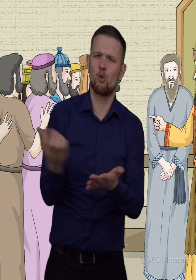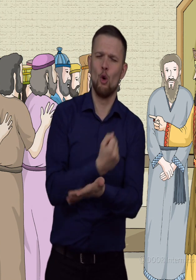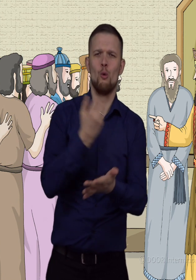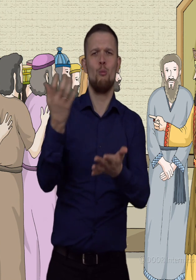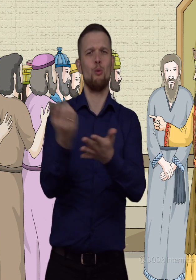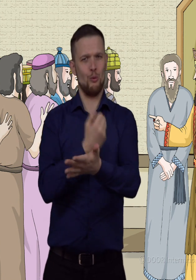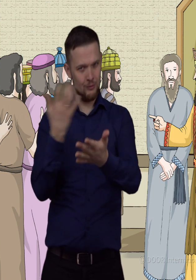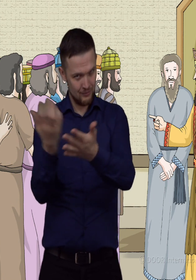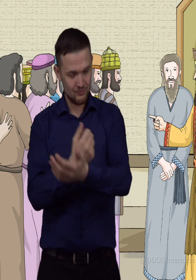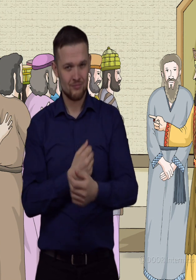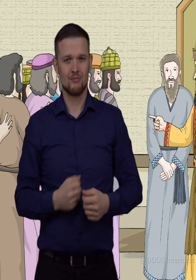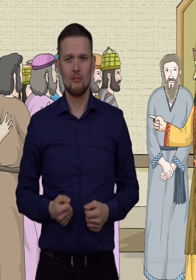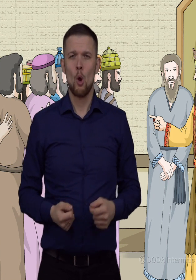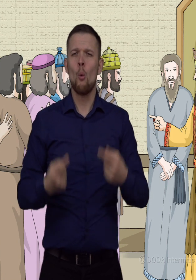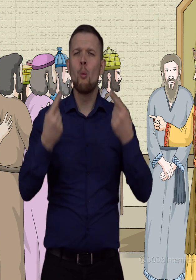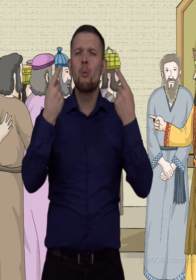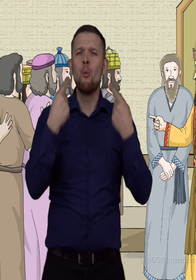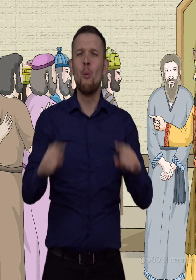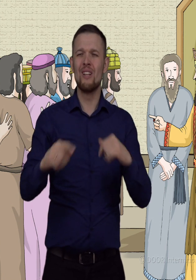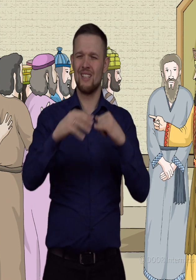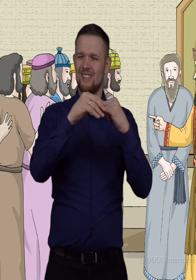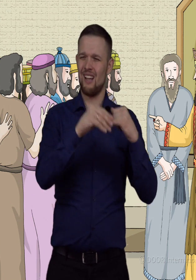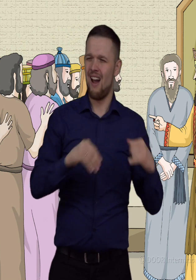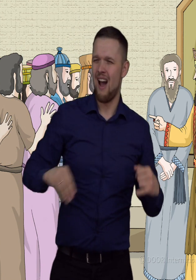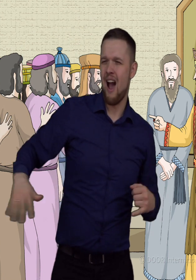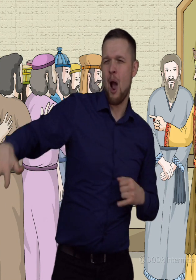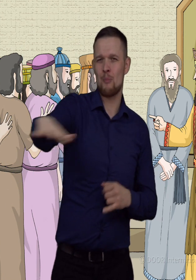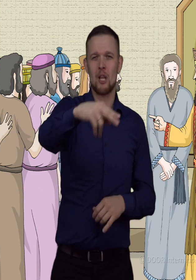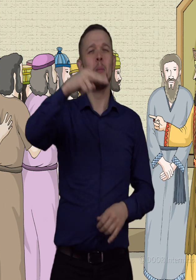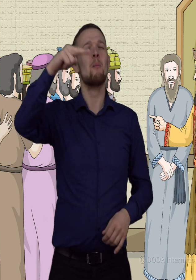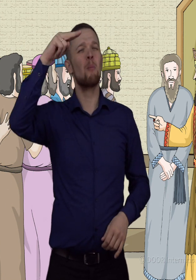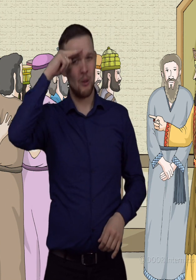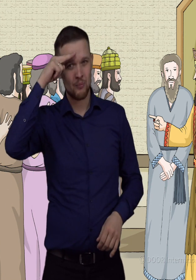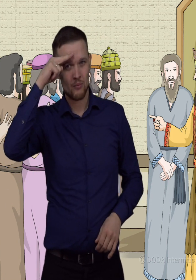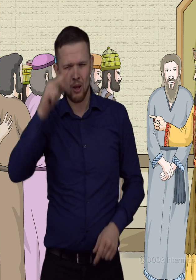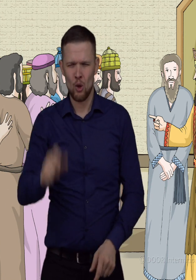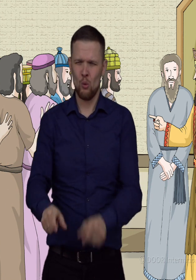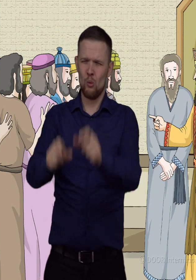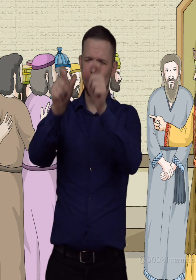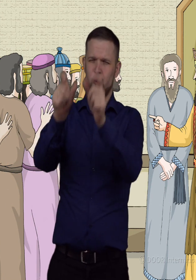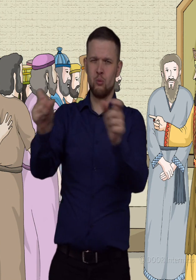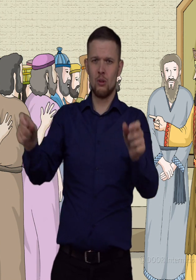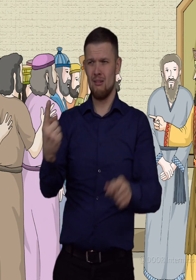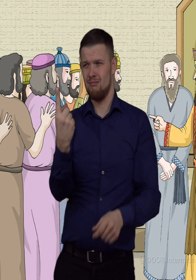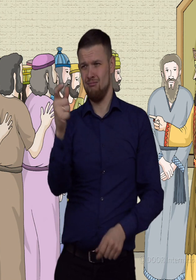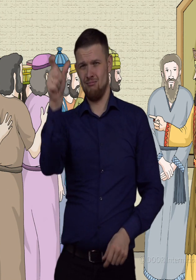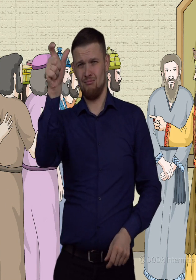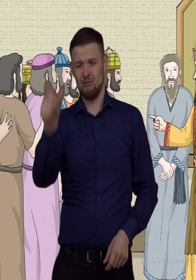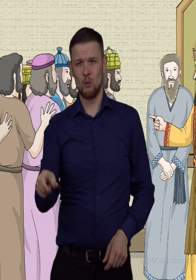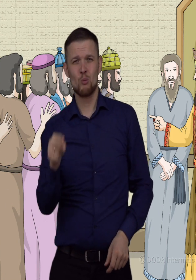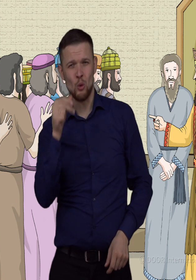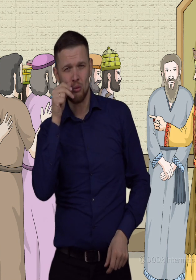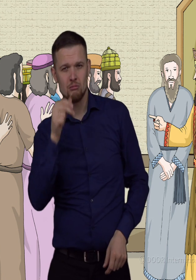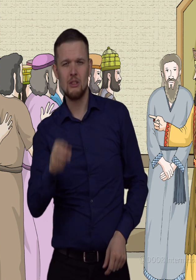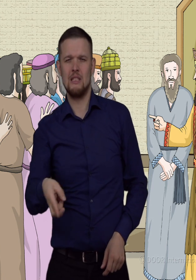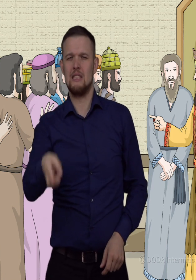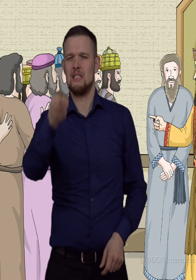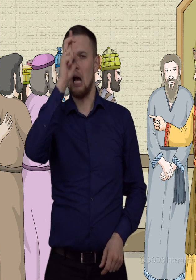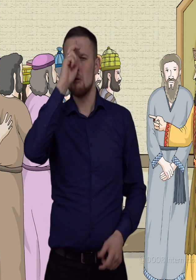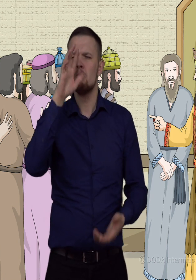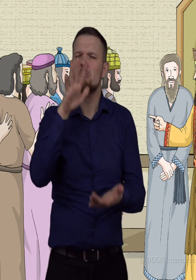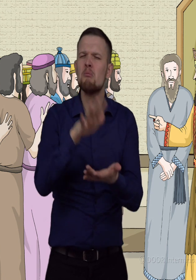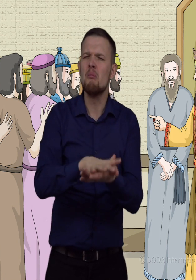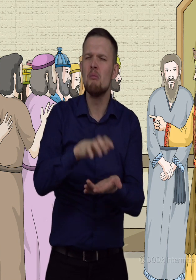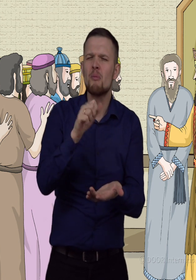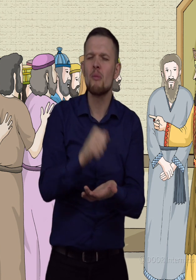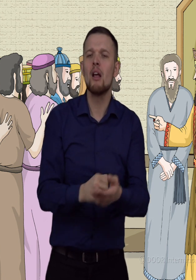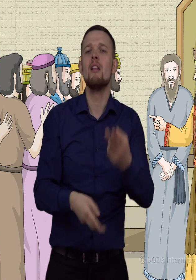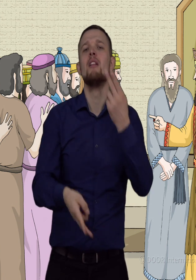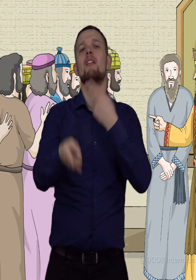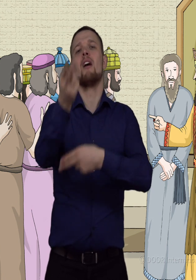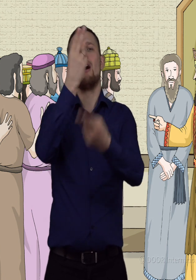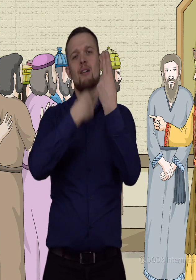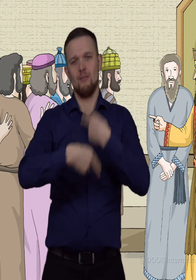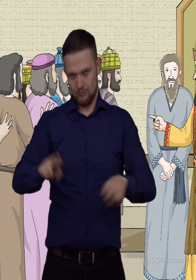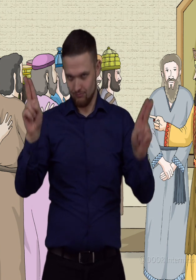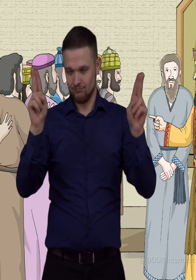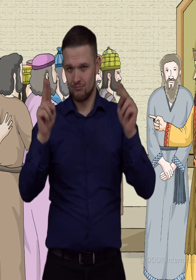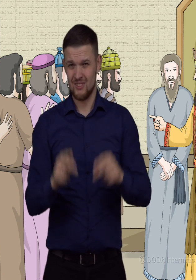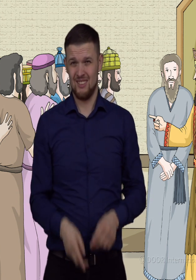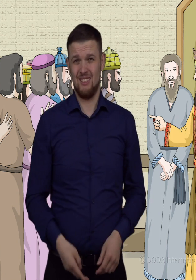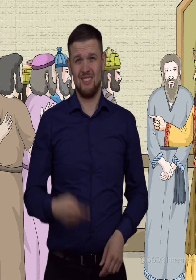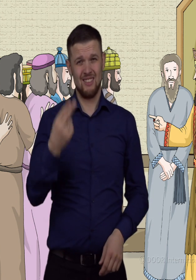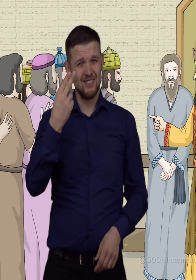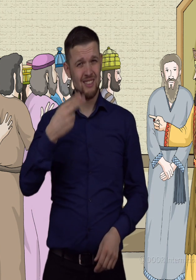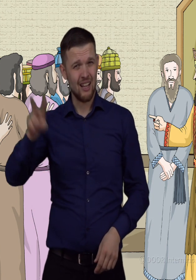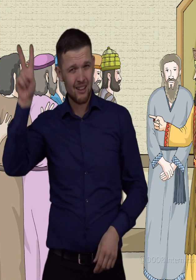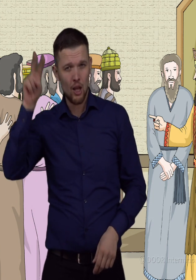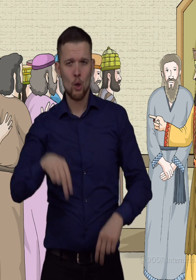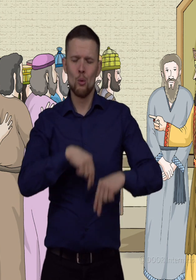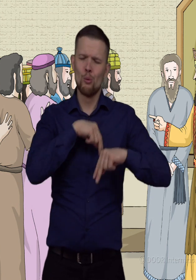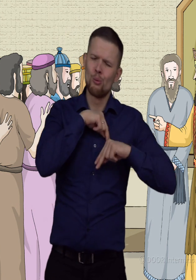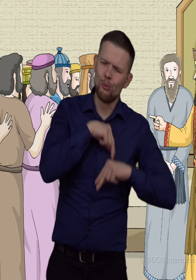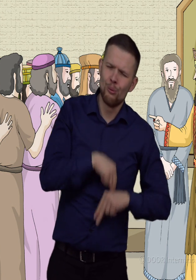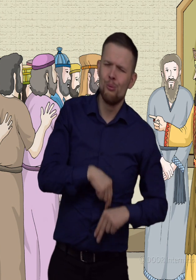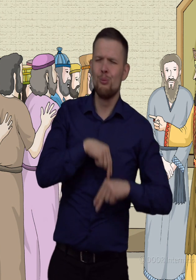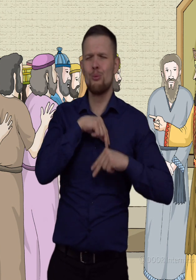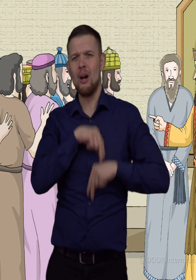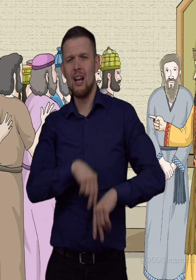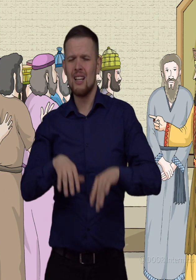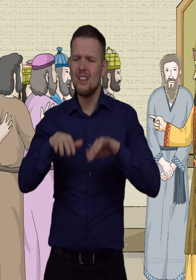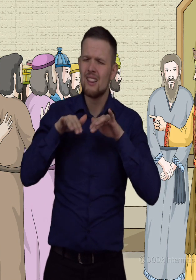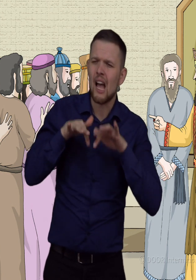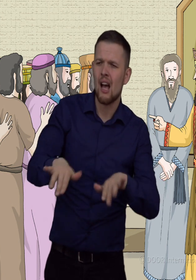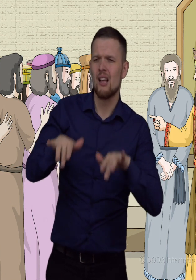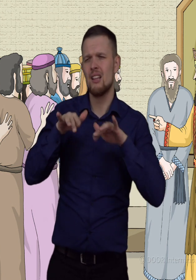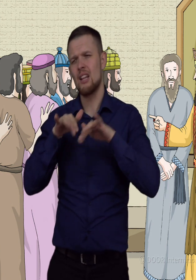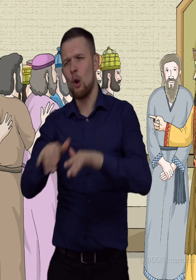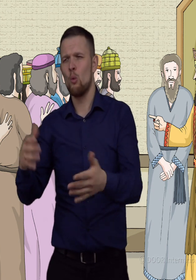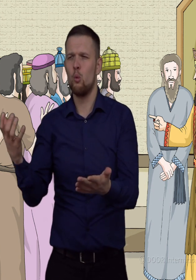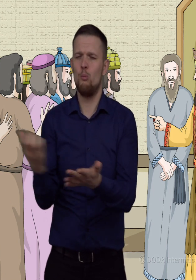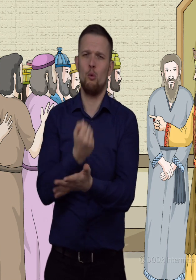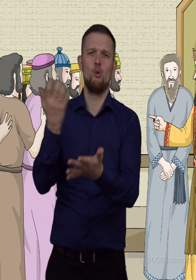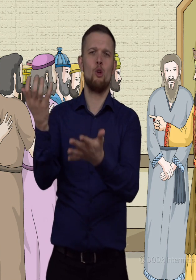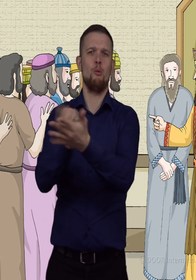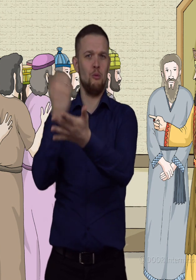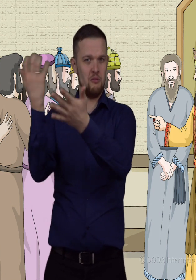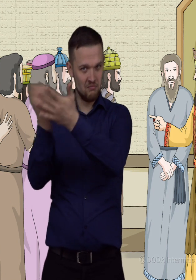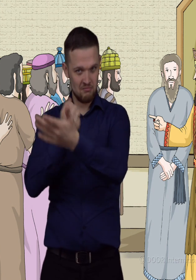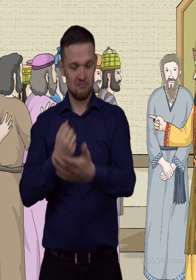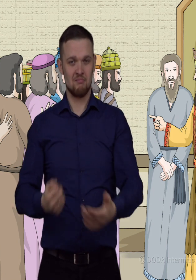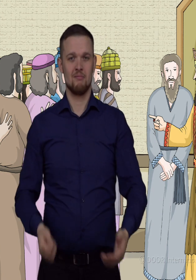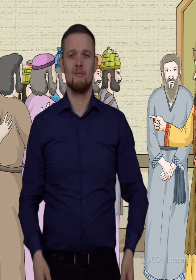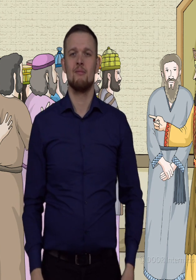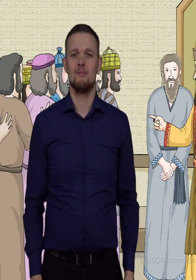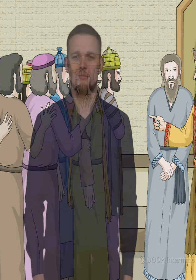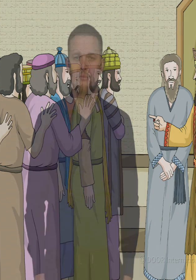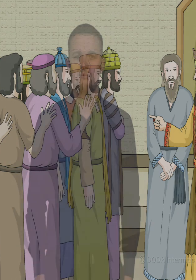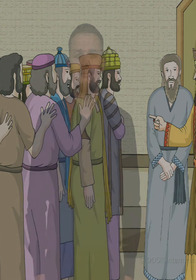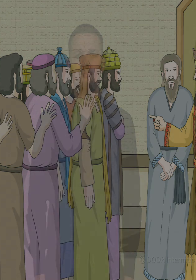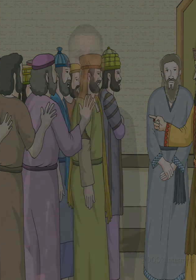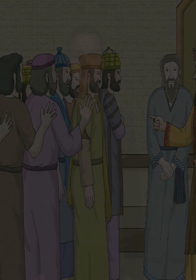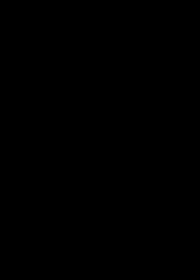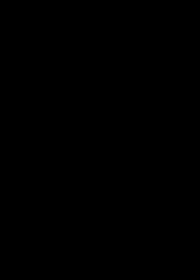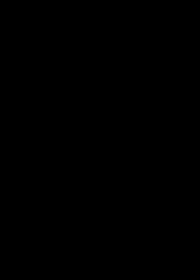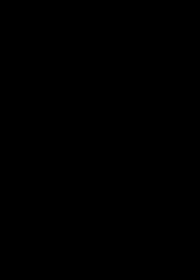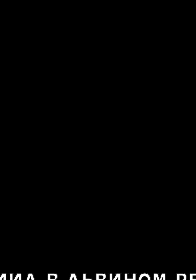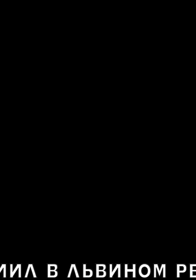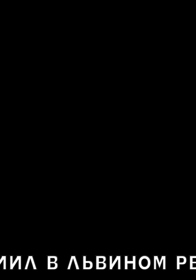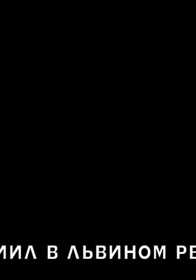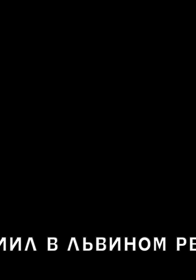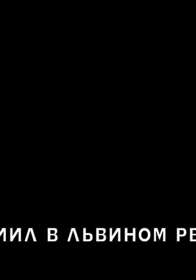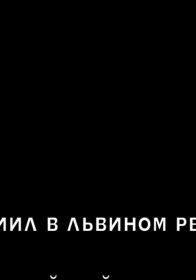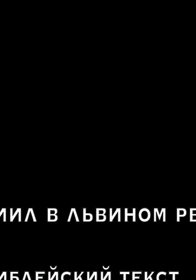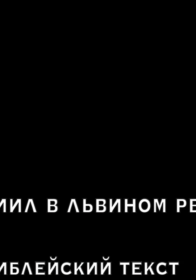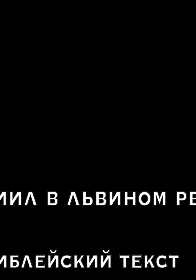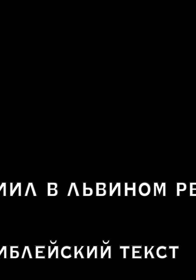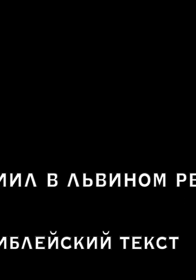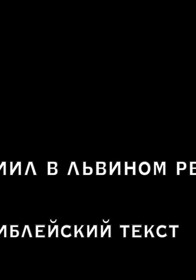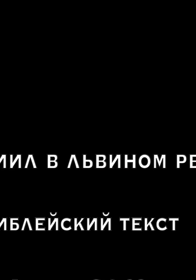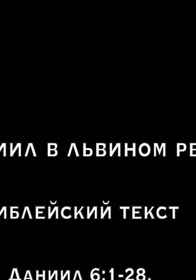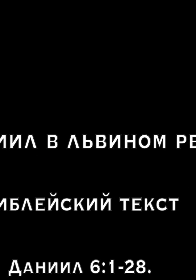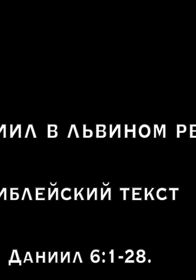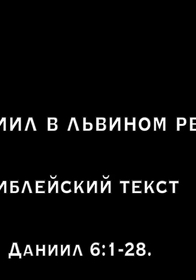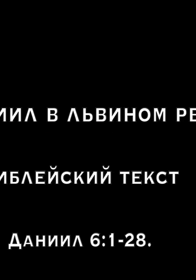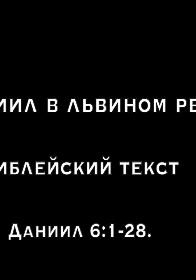So Daniel prospered during the reign of Darius and the reign of Cyrus the Persian.